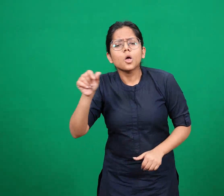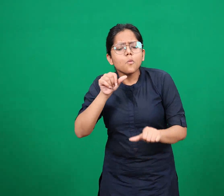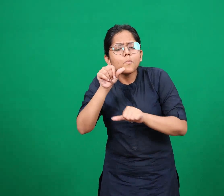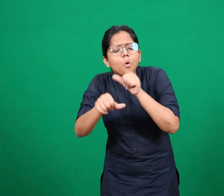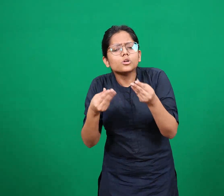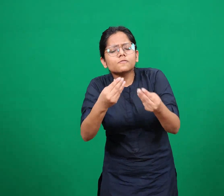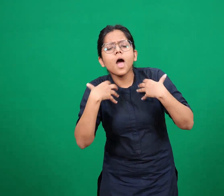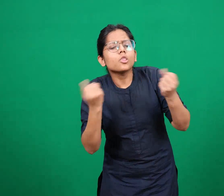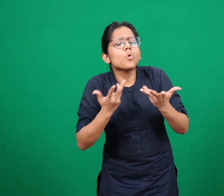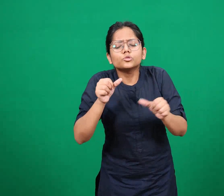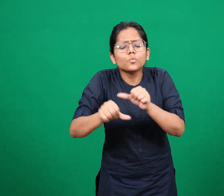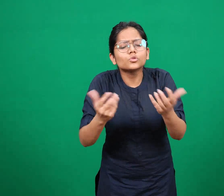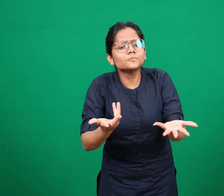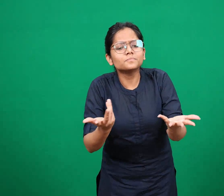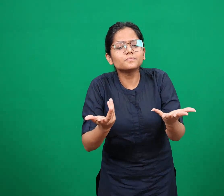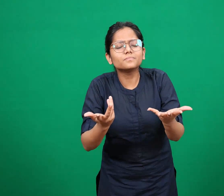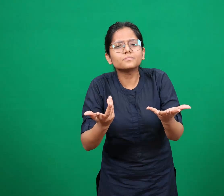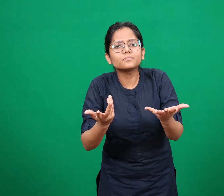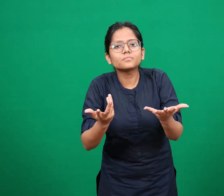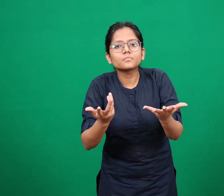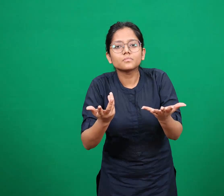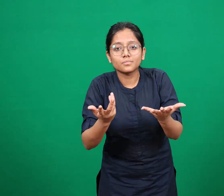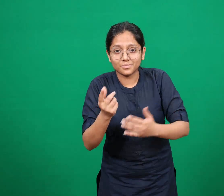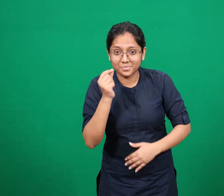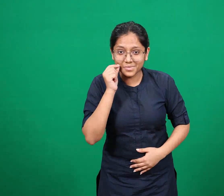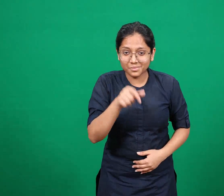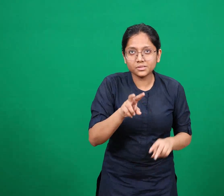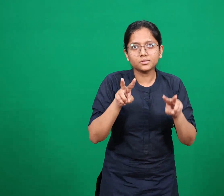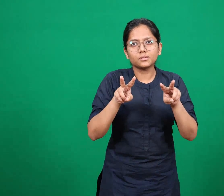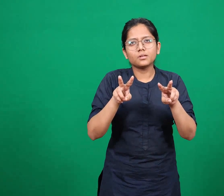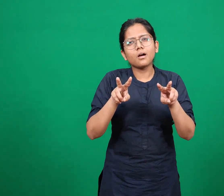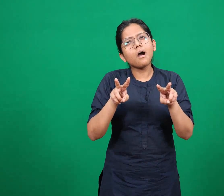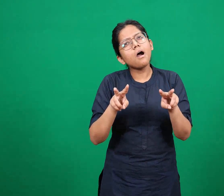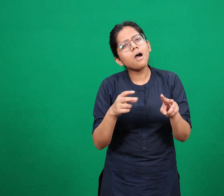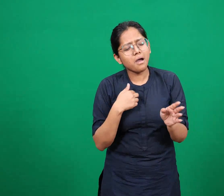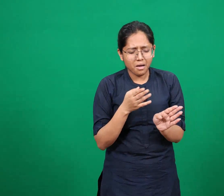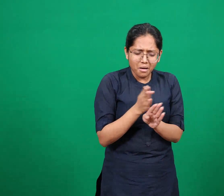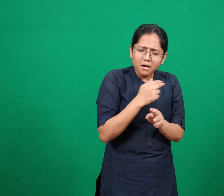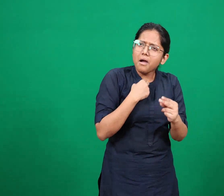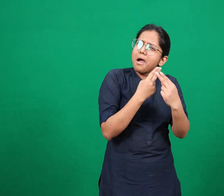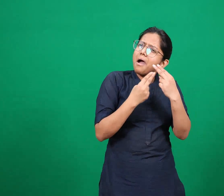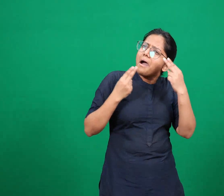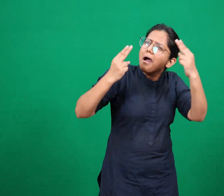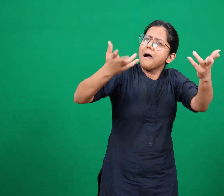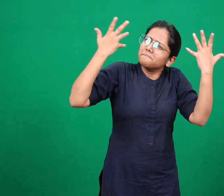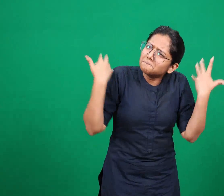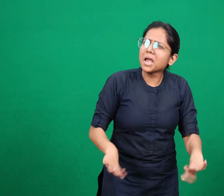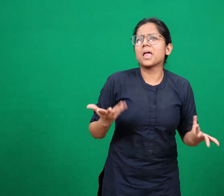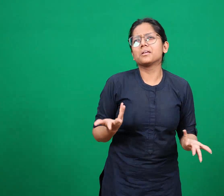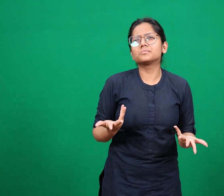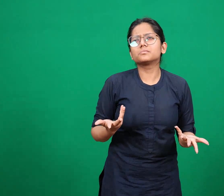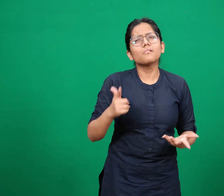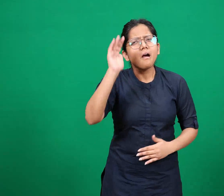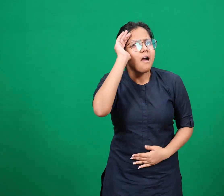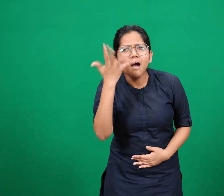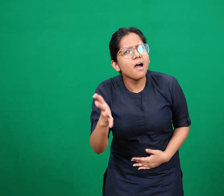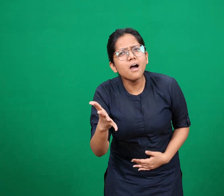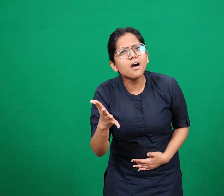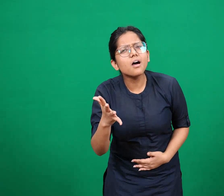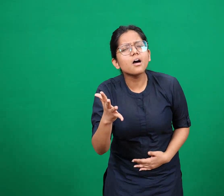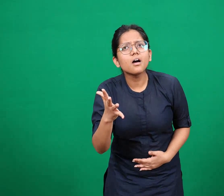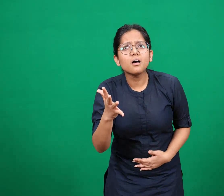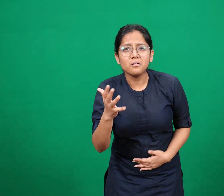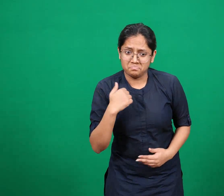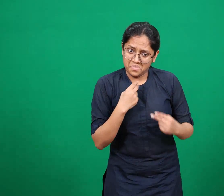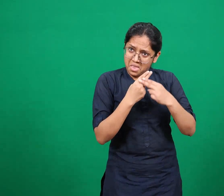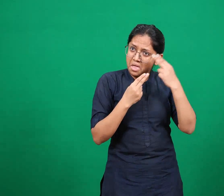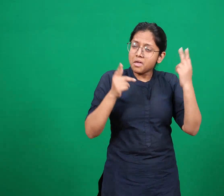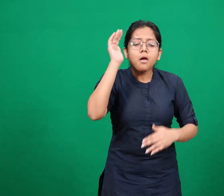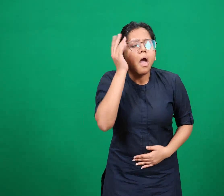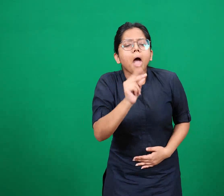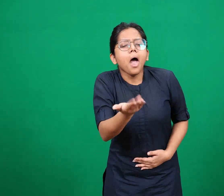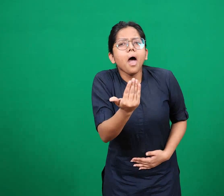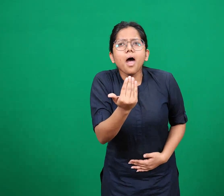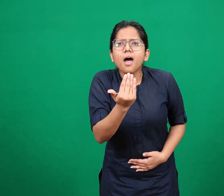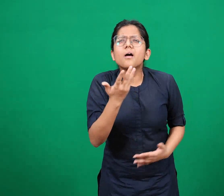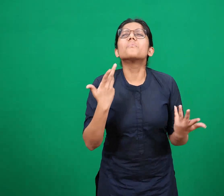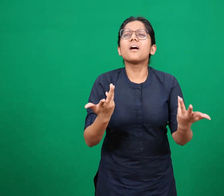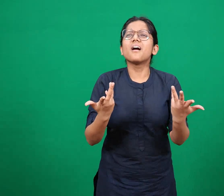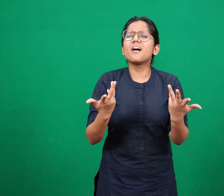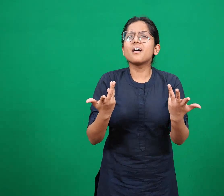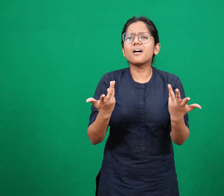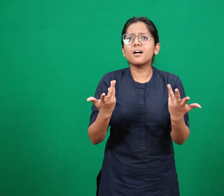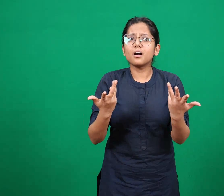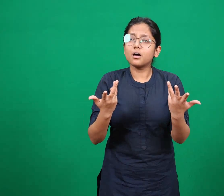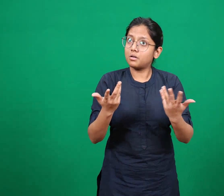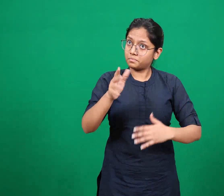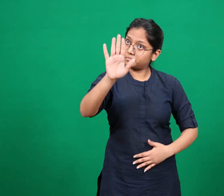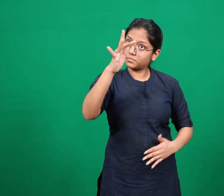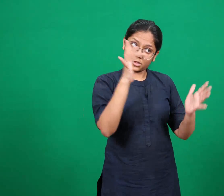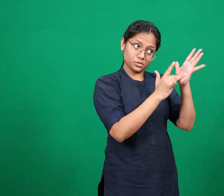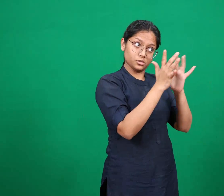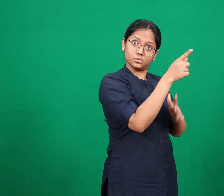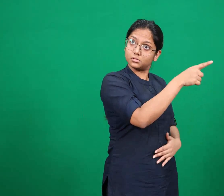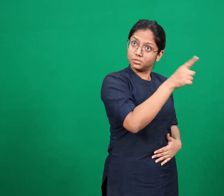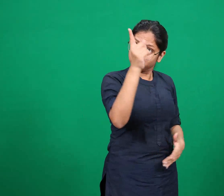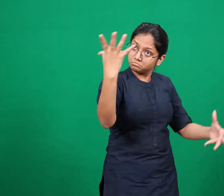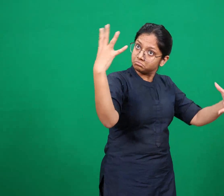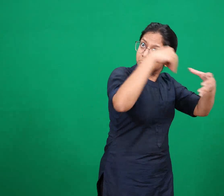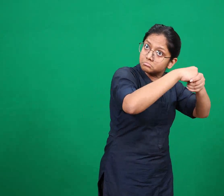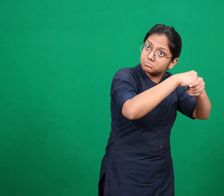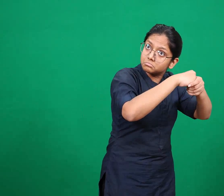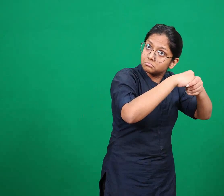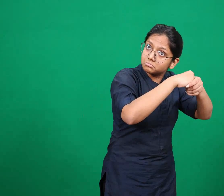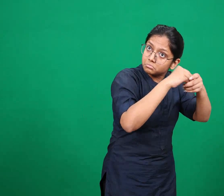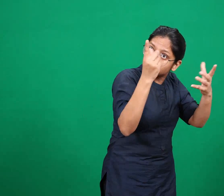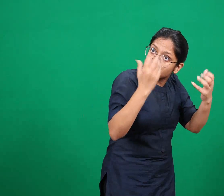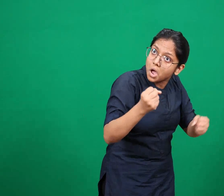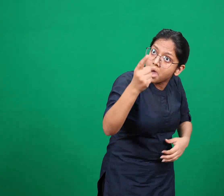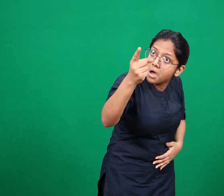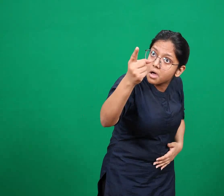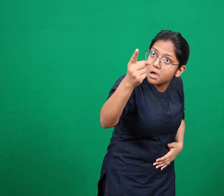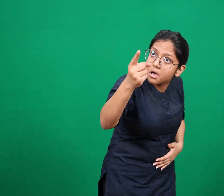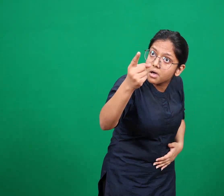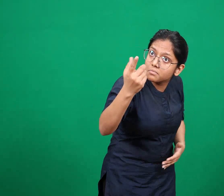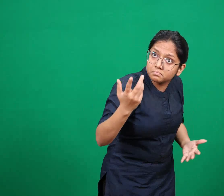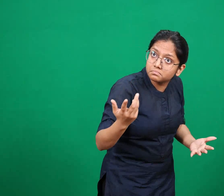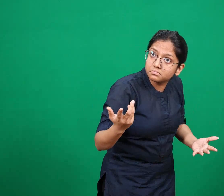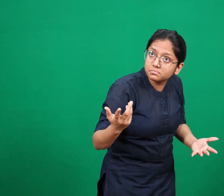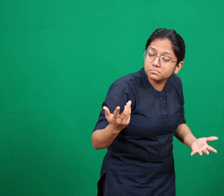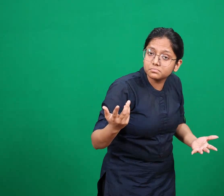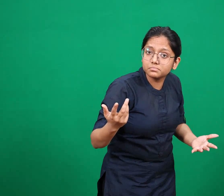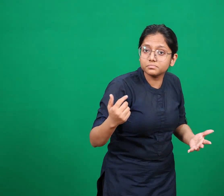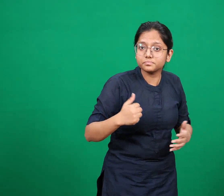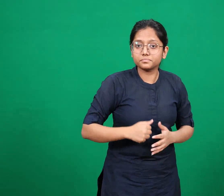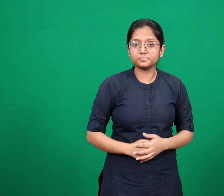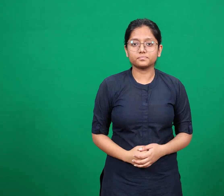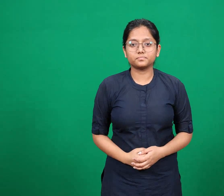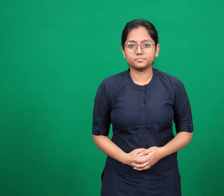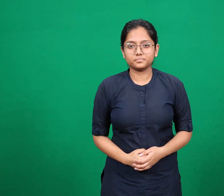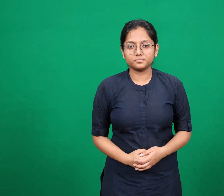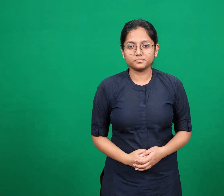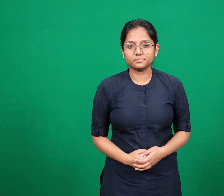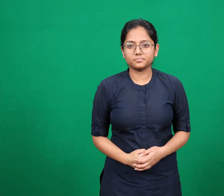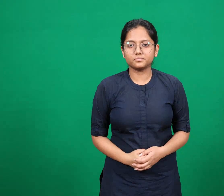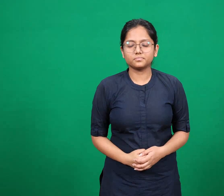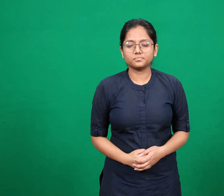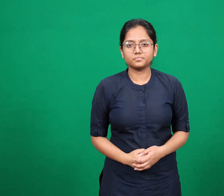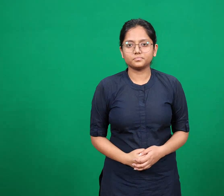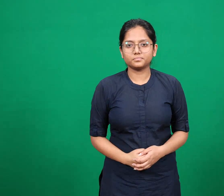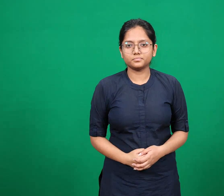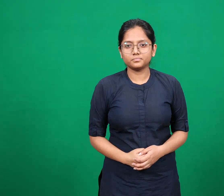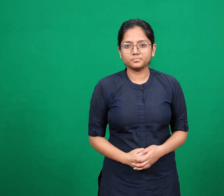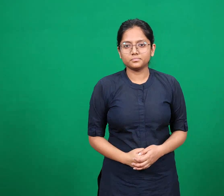He replied, "I already told you, and you did not listen. Why do you want to hear it again? Do you also want to become His disciples?"